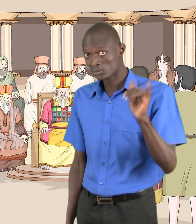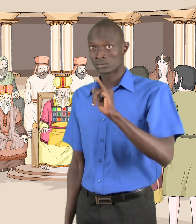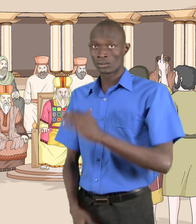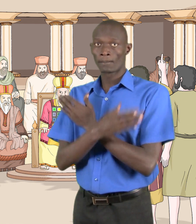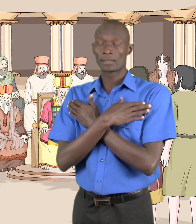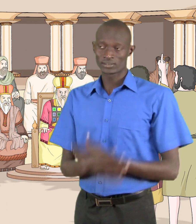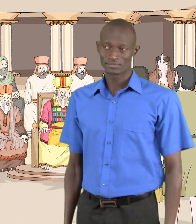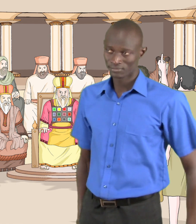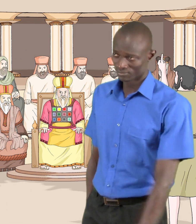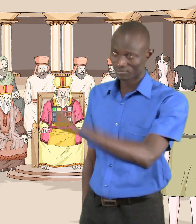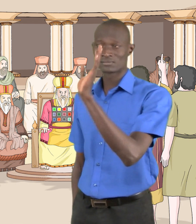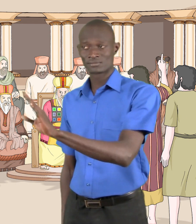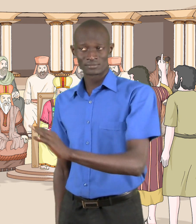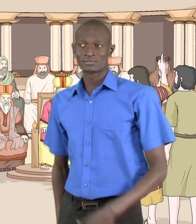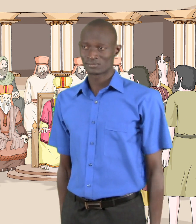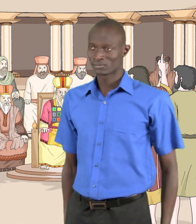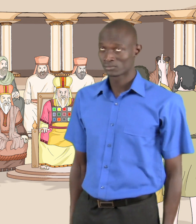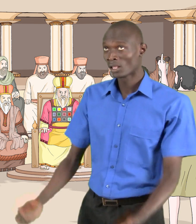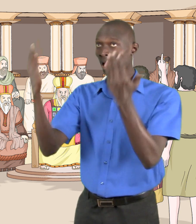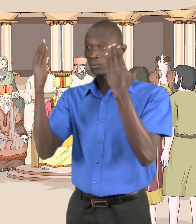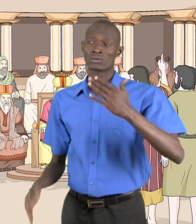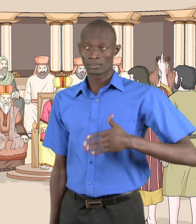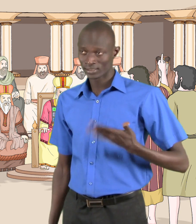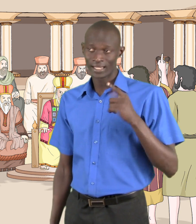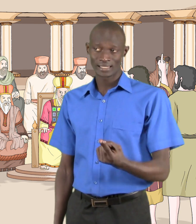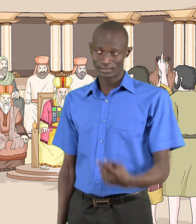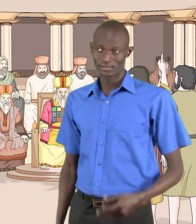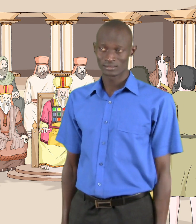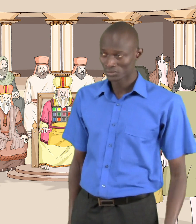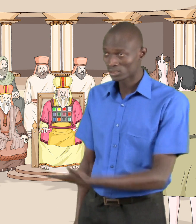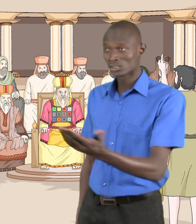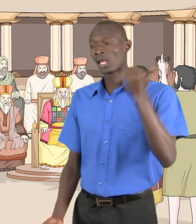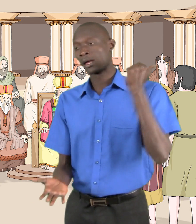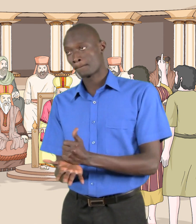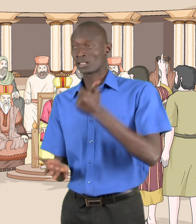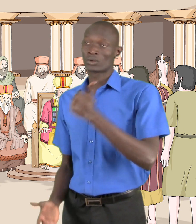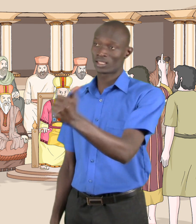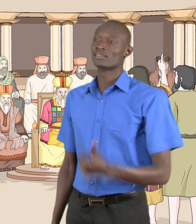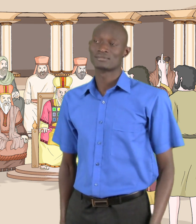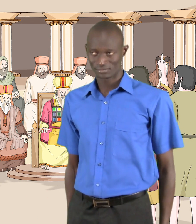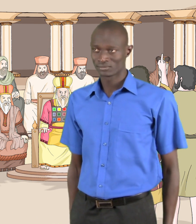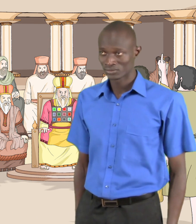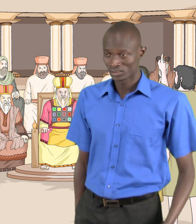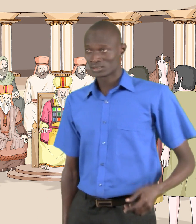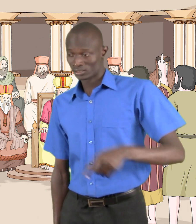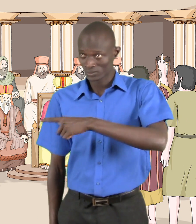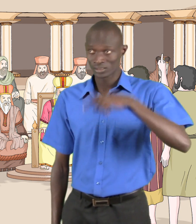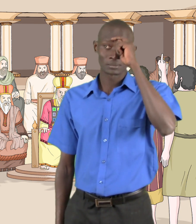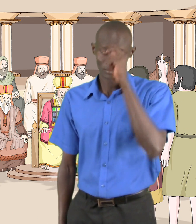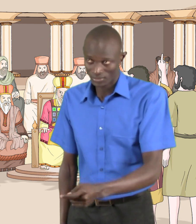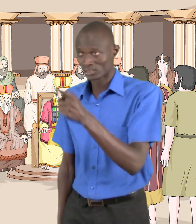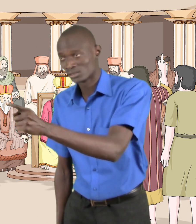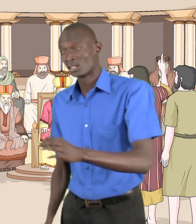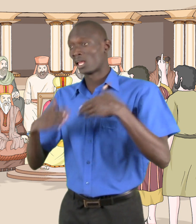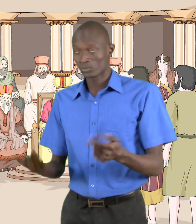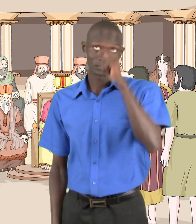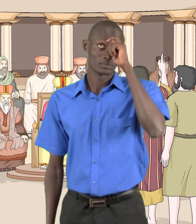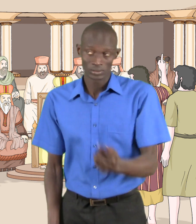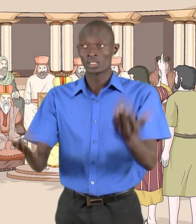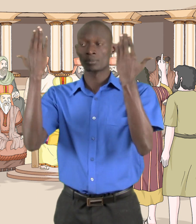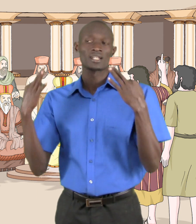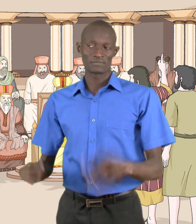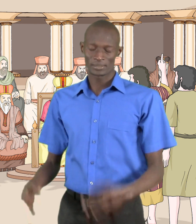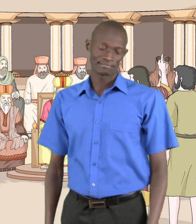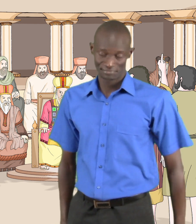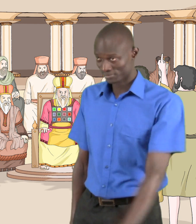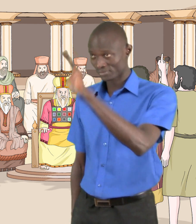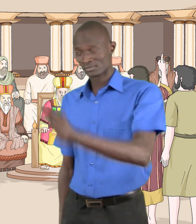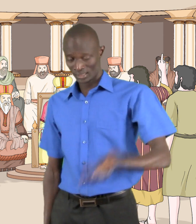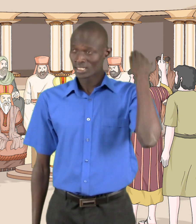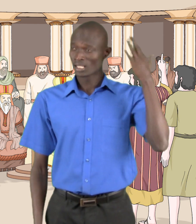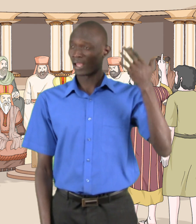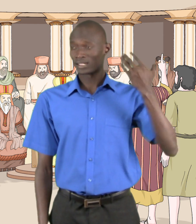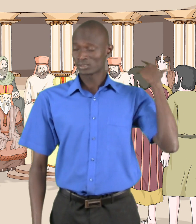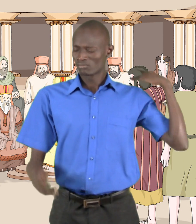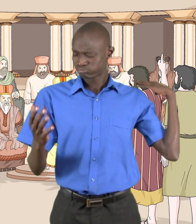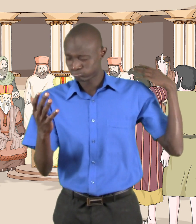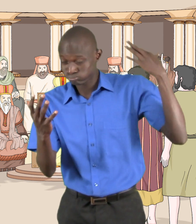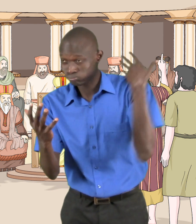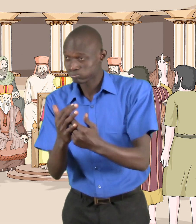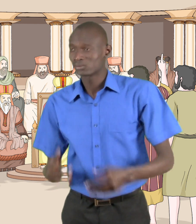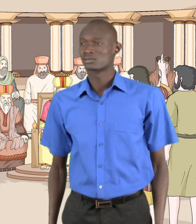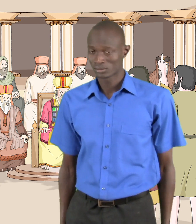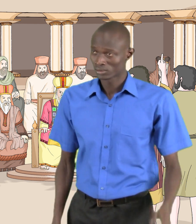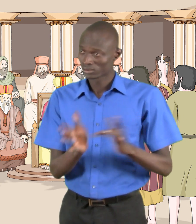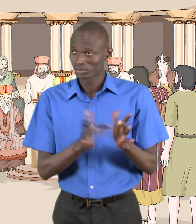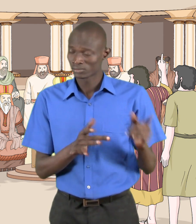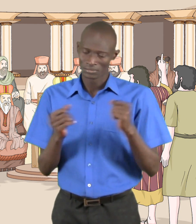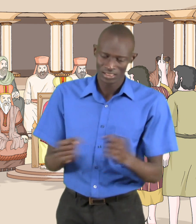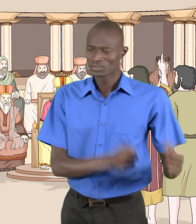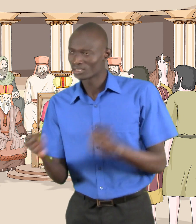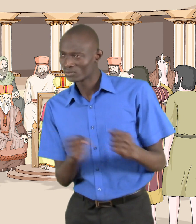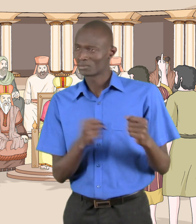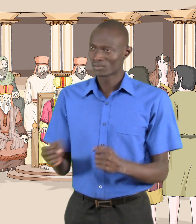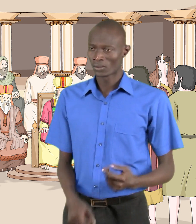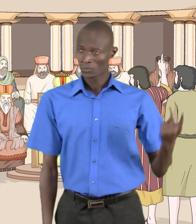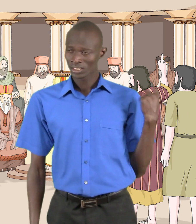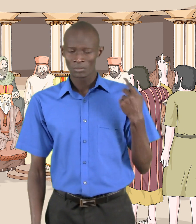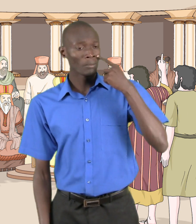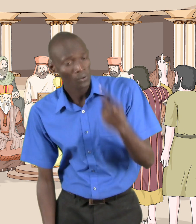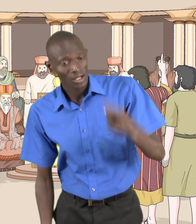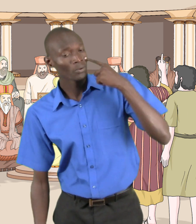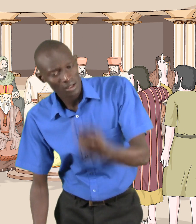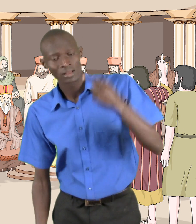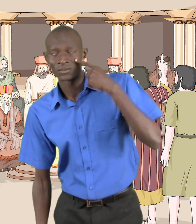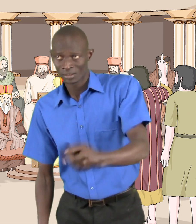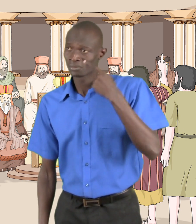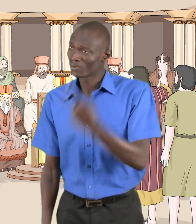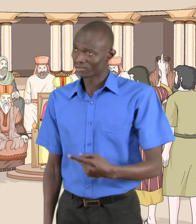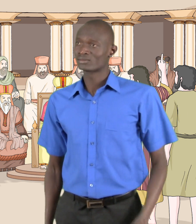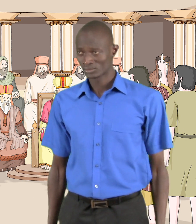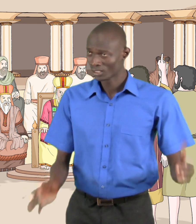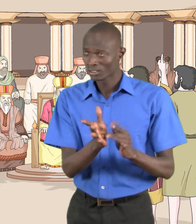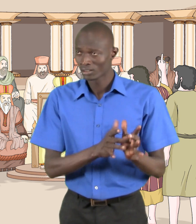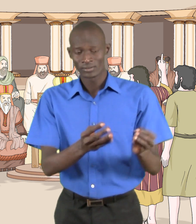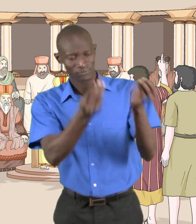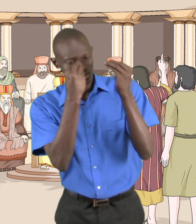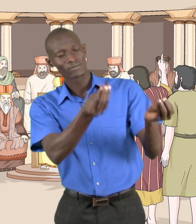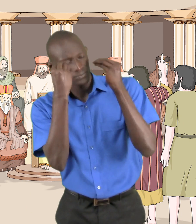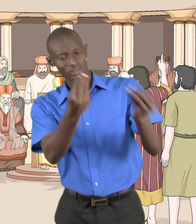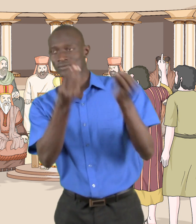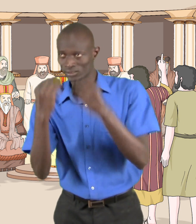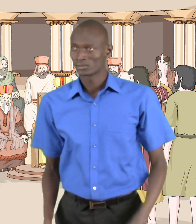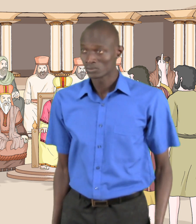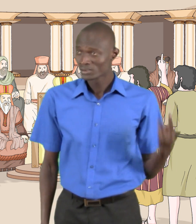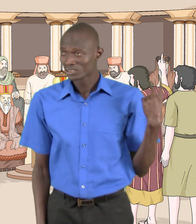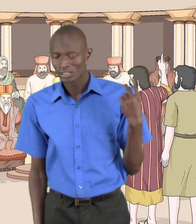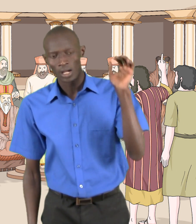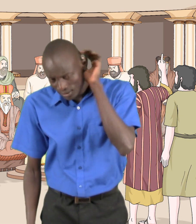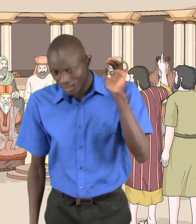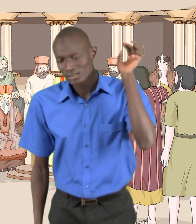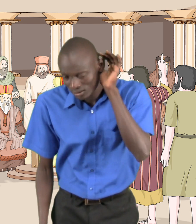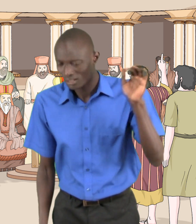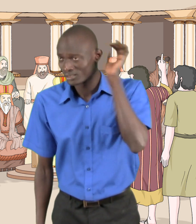But Peter and John replied, “Judge for yourselves whether it is right in God’s sight to listen to you rather than God.